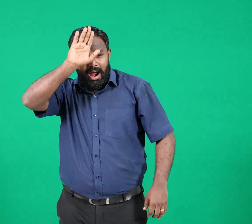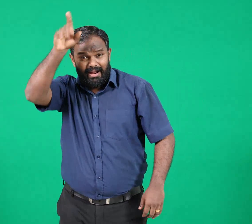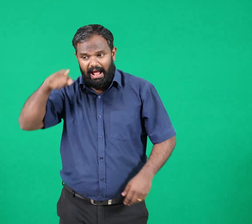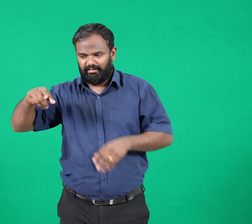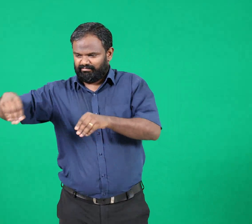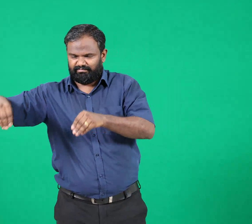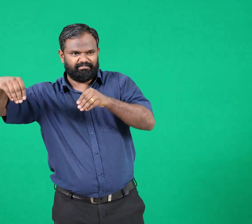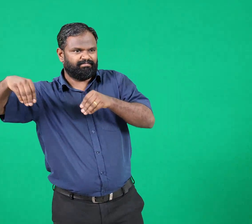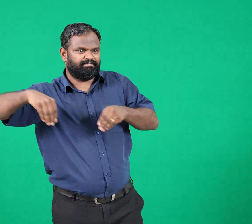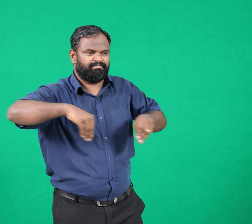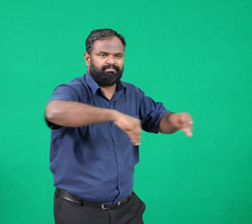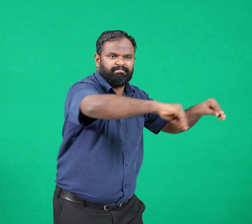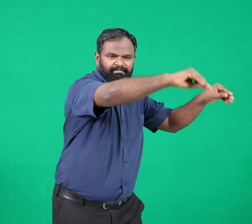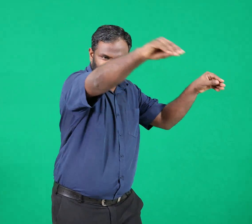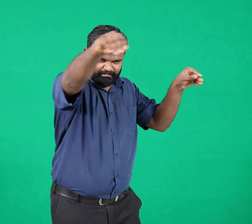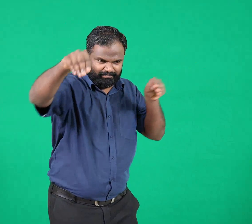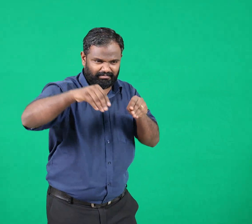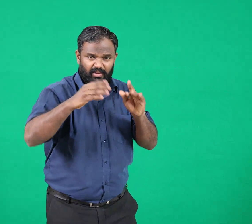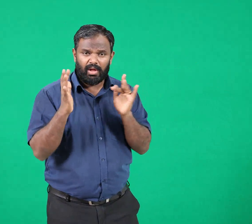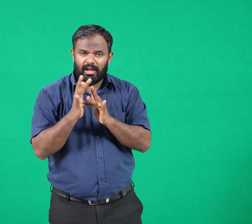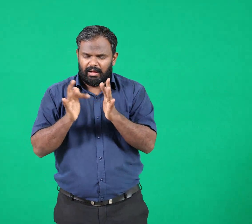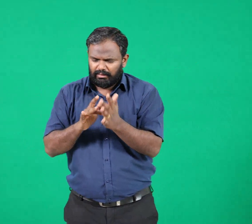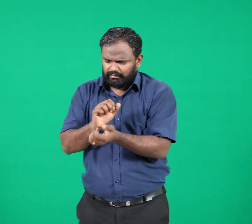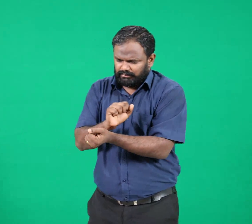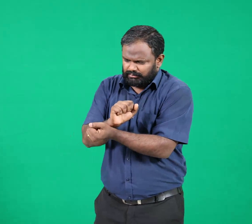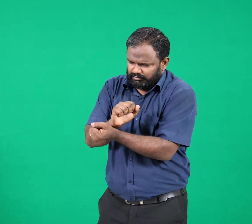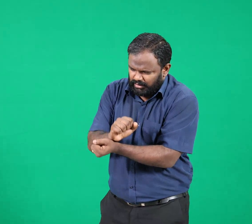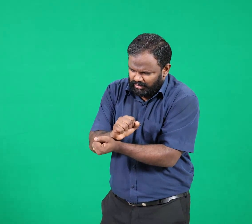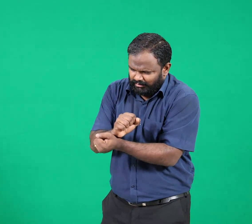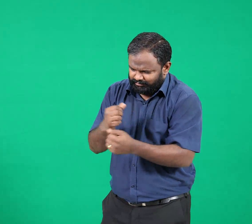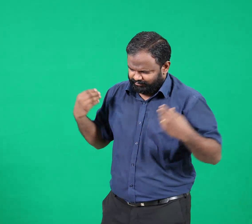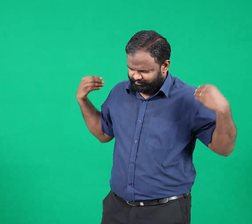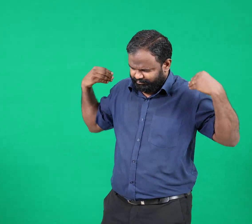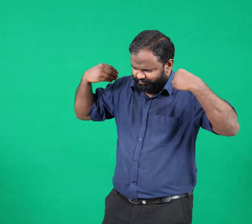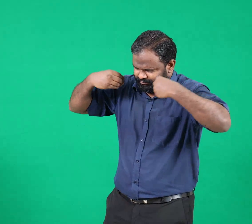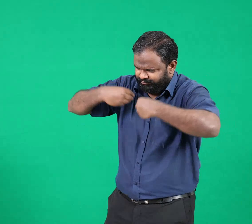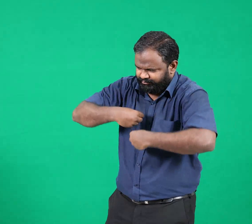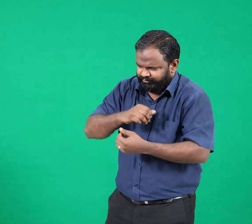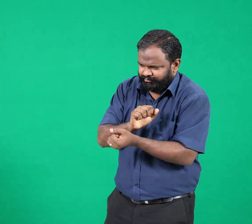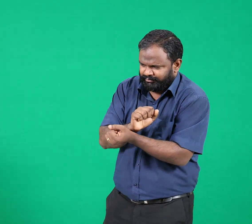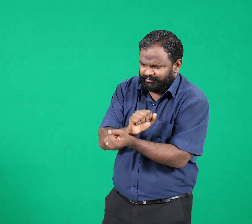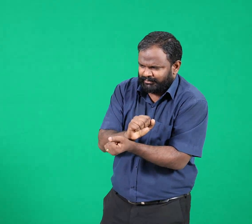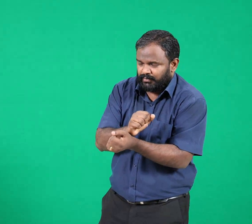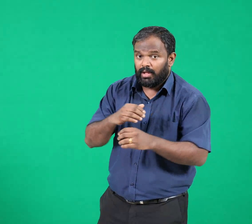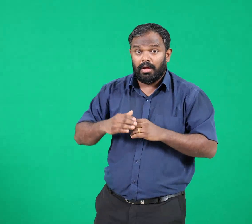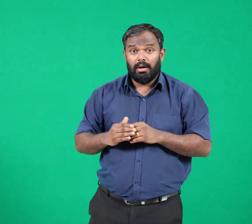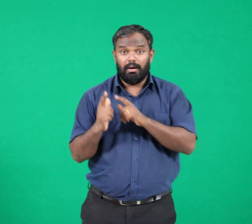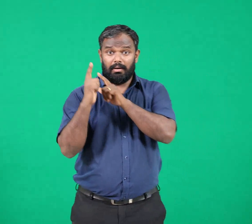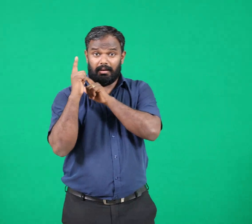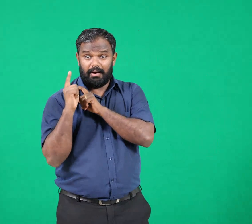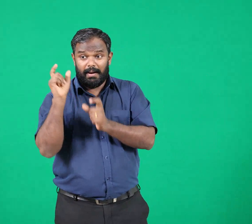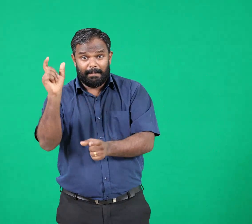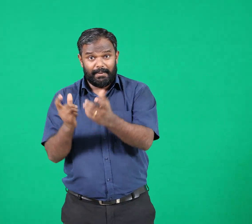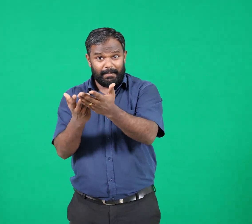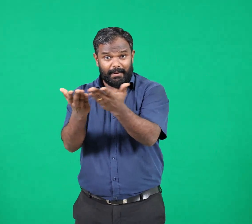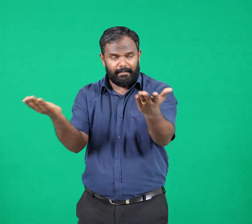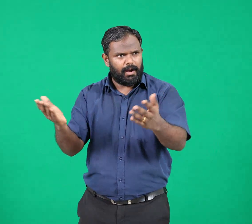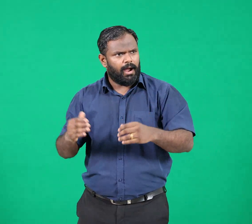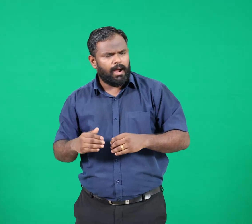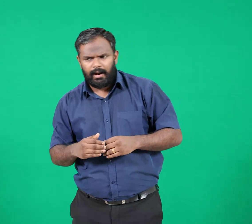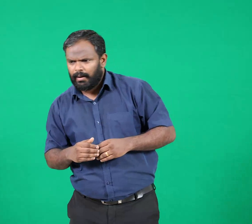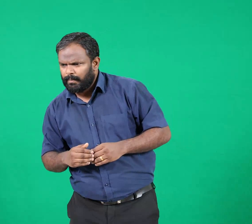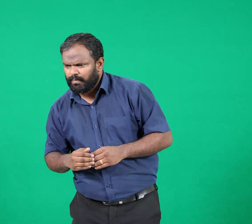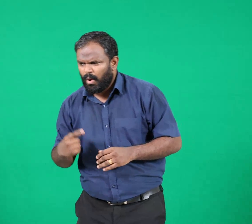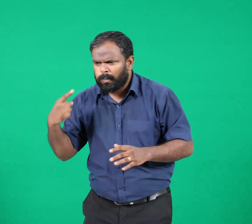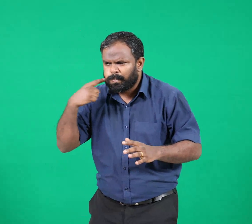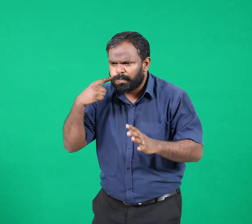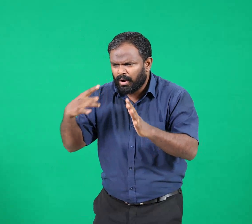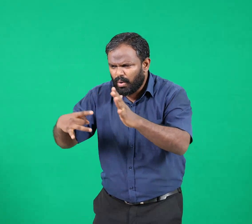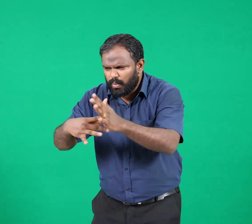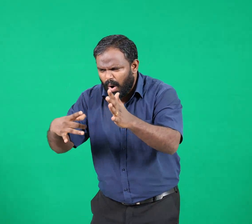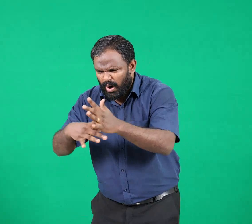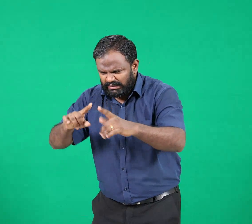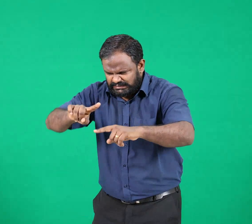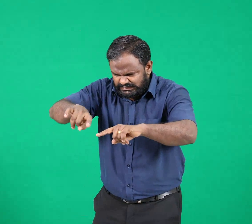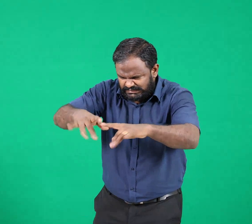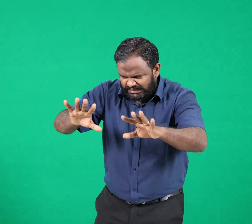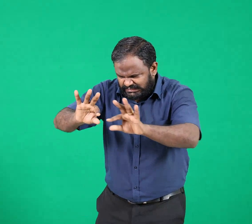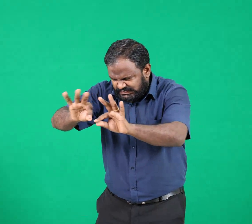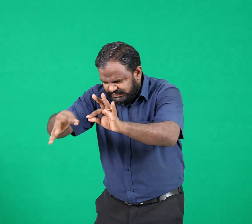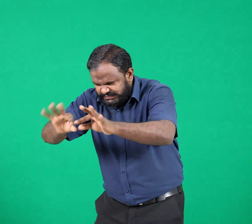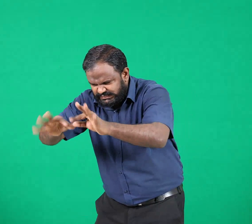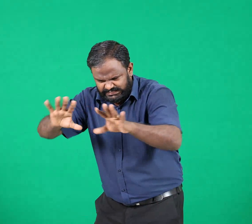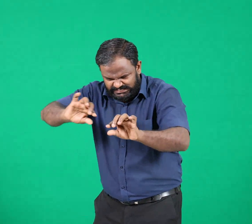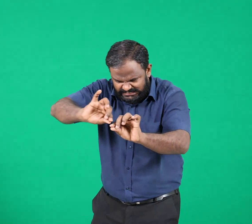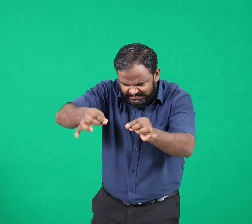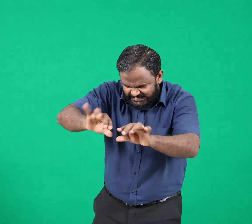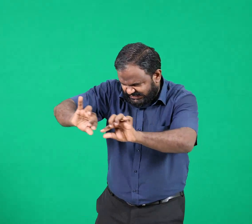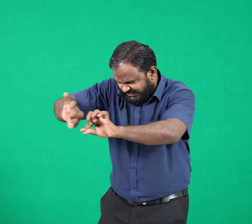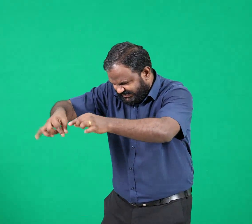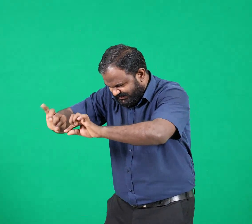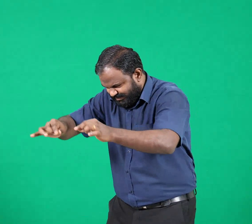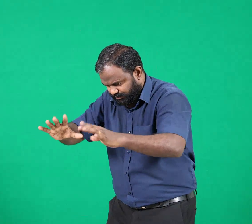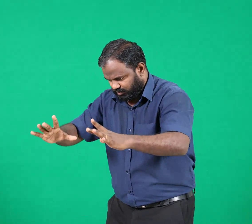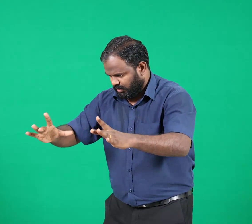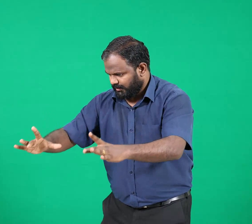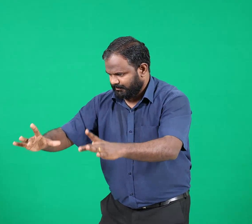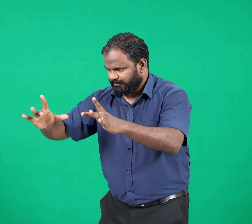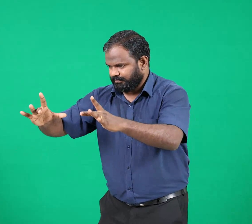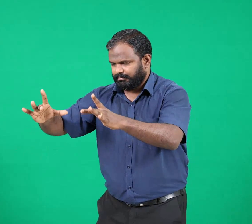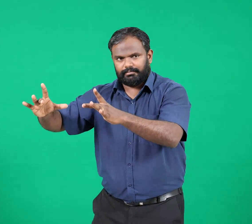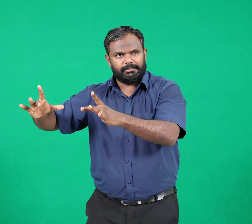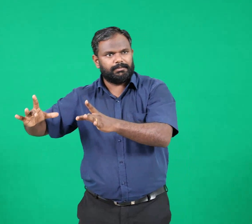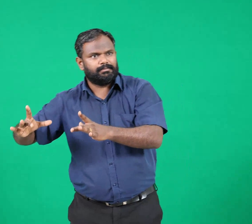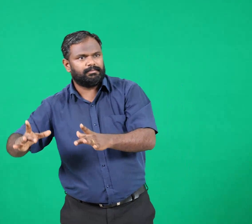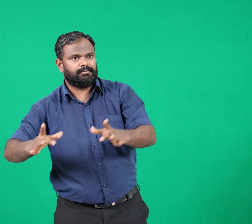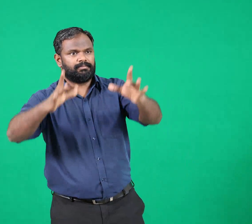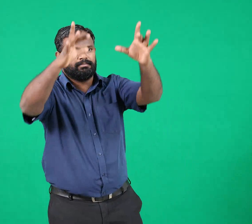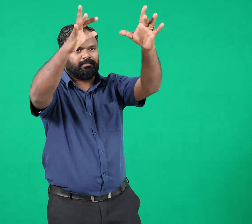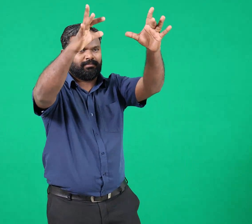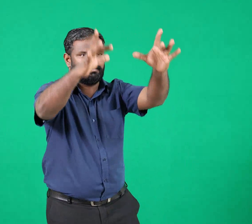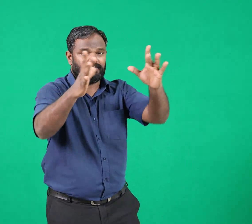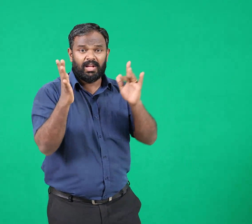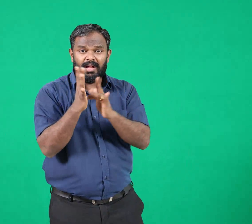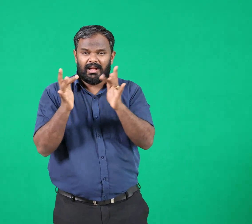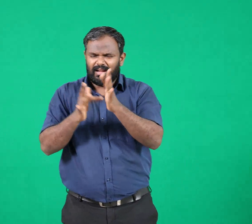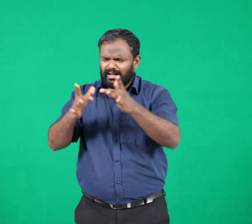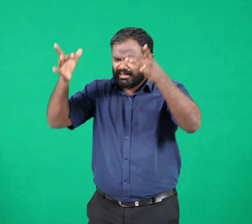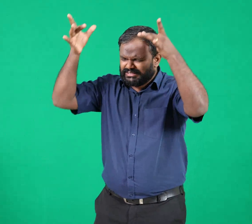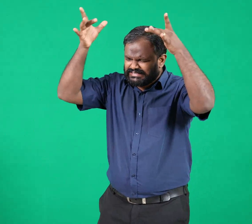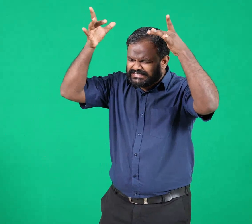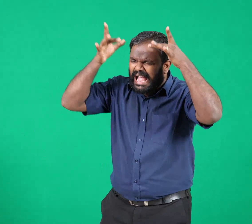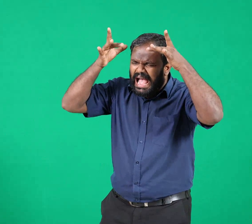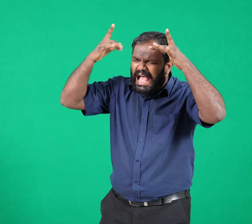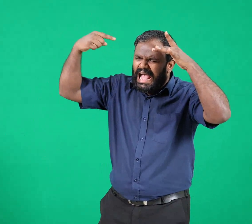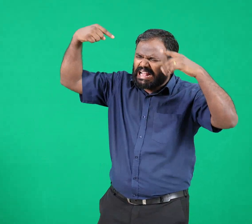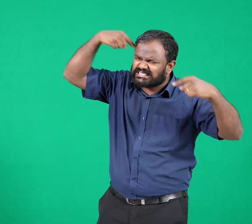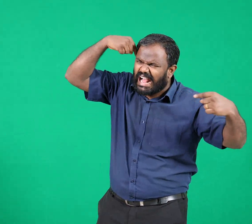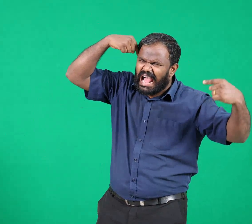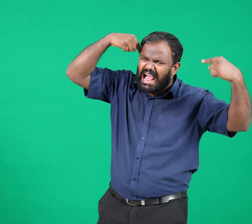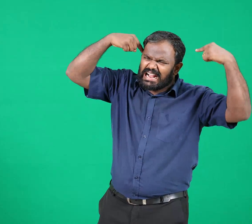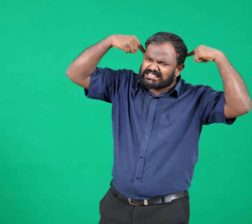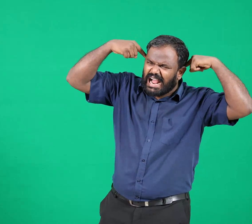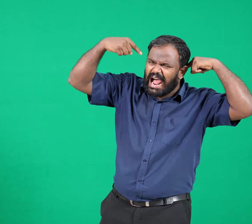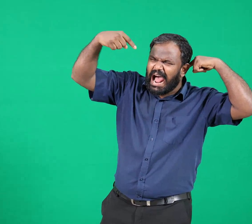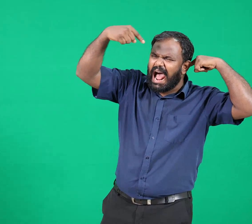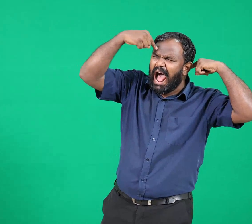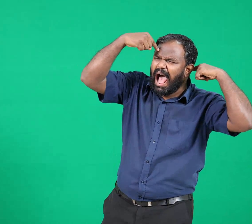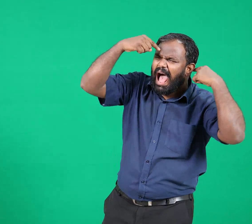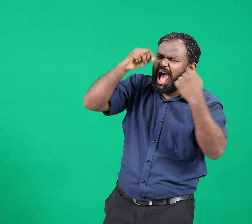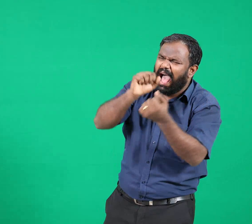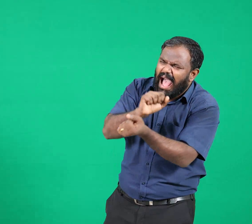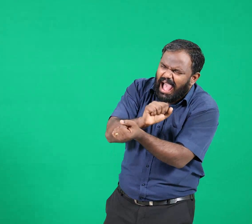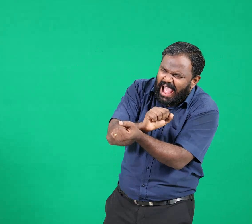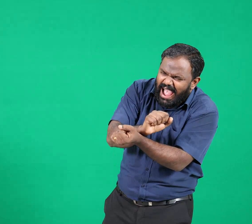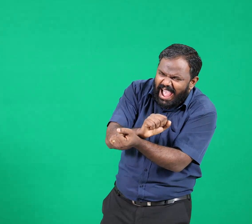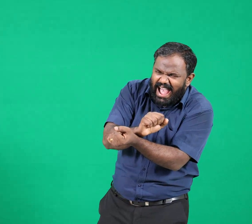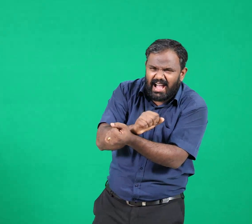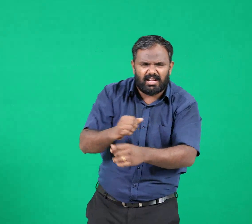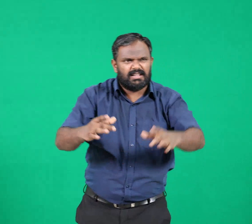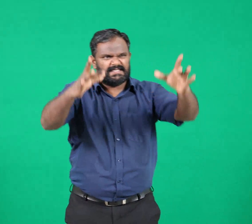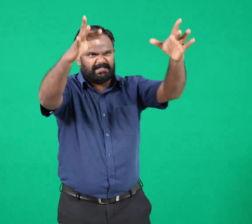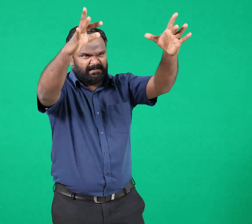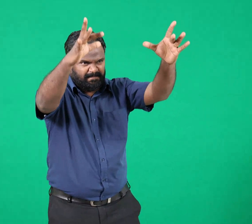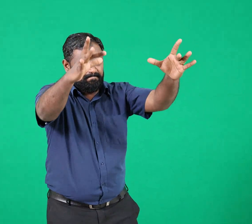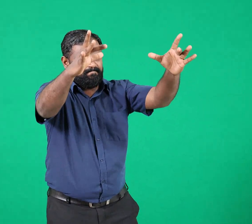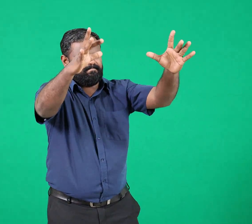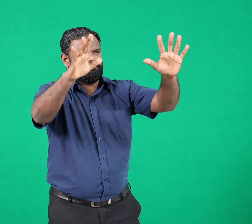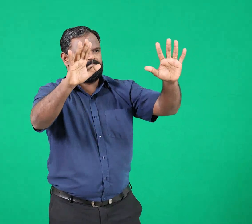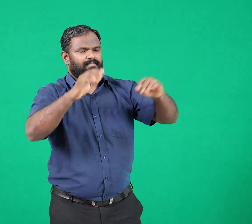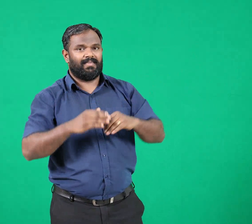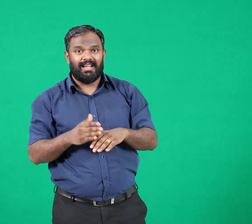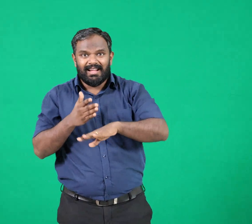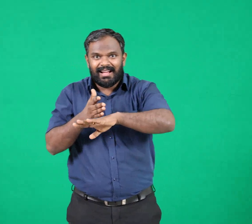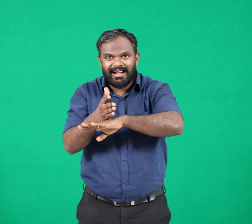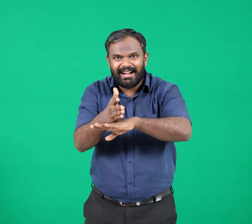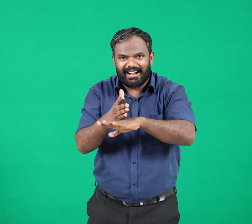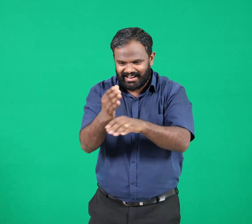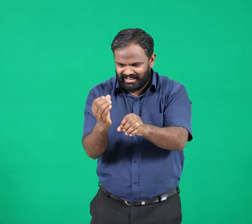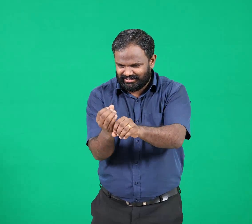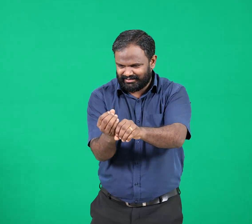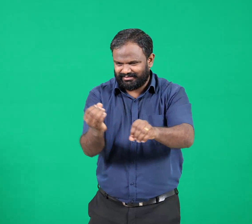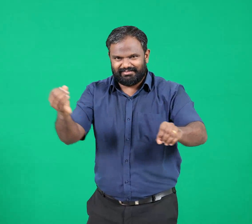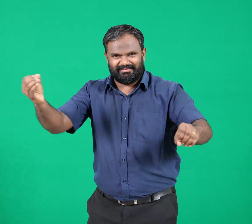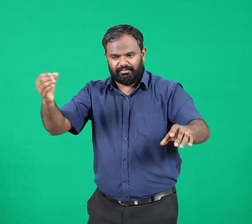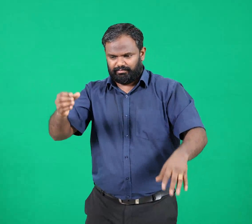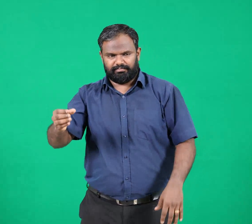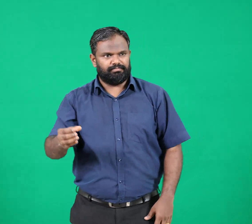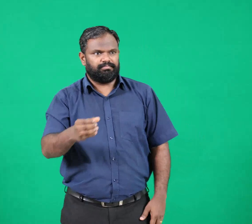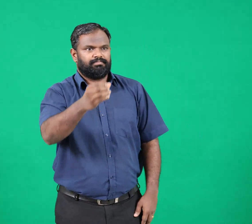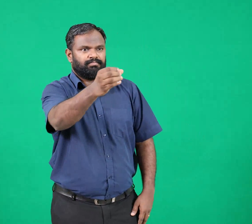And they twisted together a crown of thorns and set it on His head.